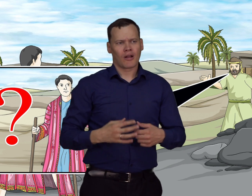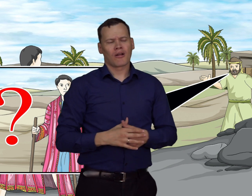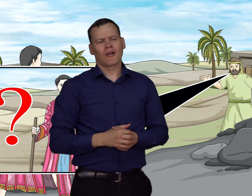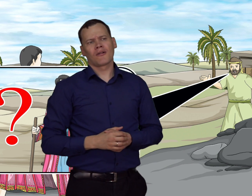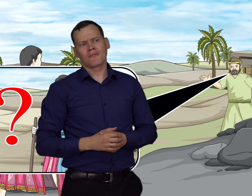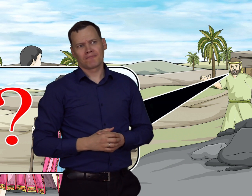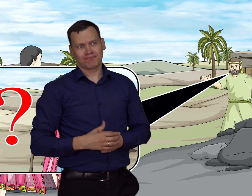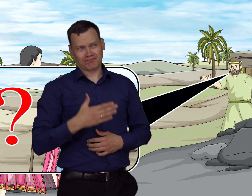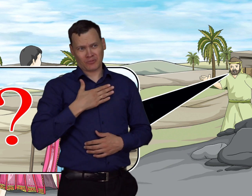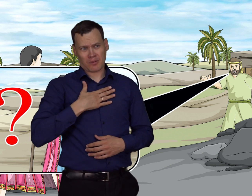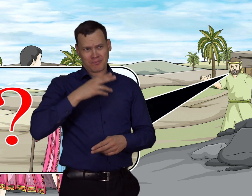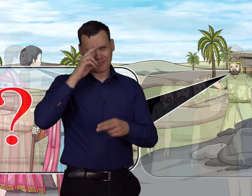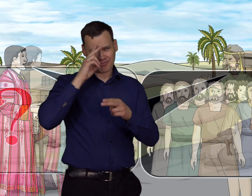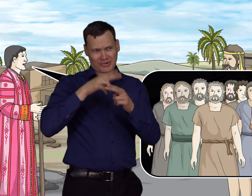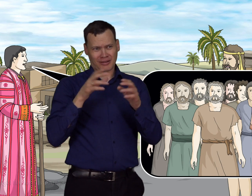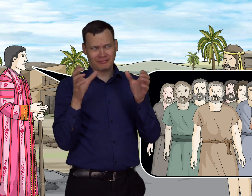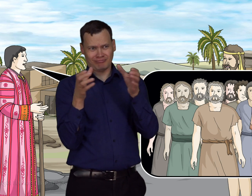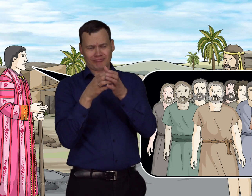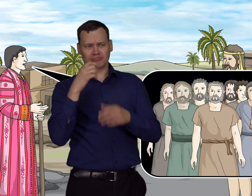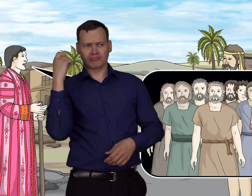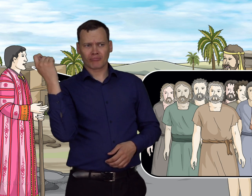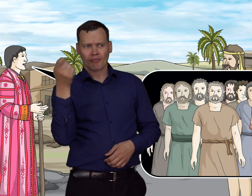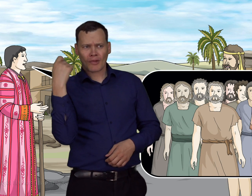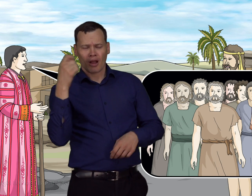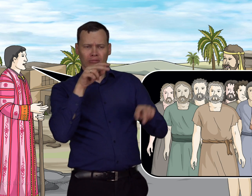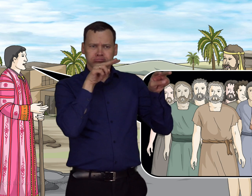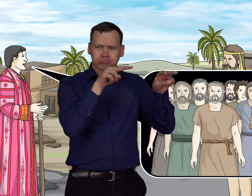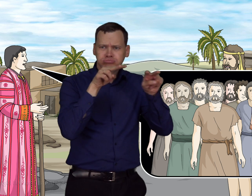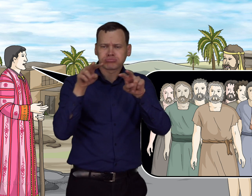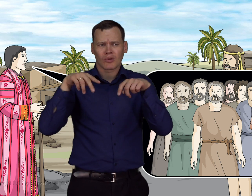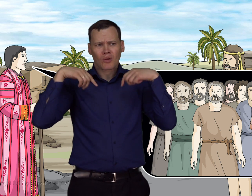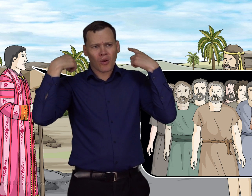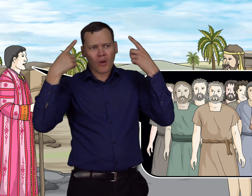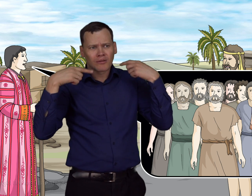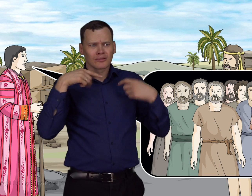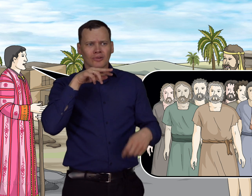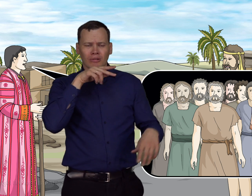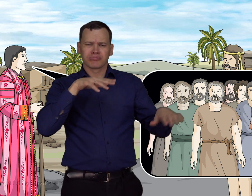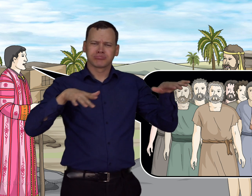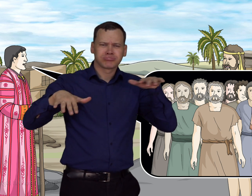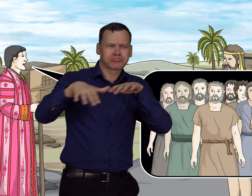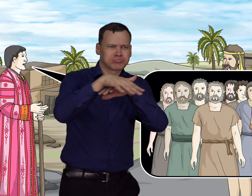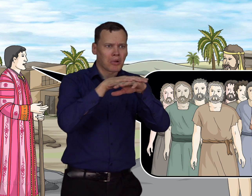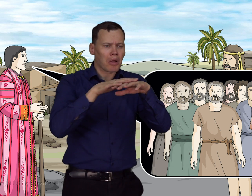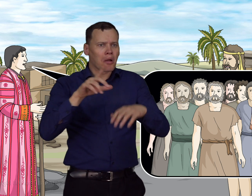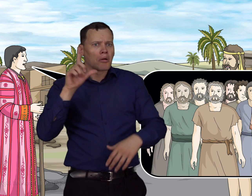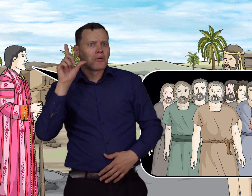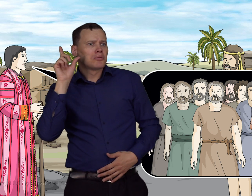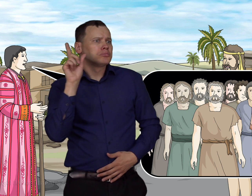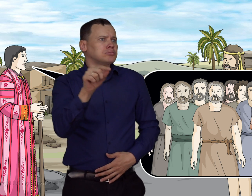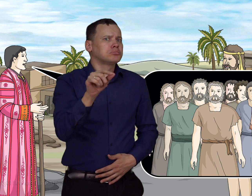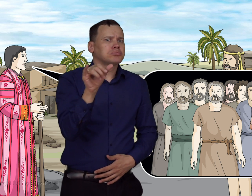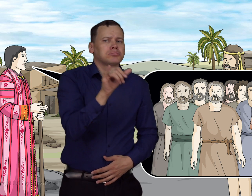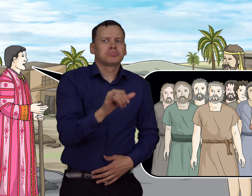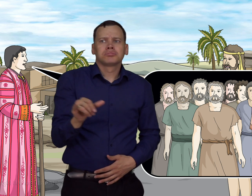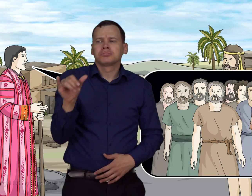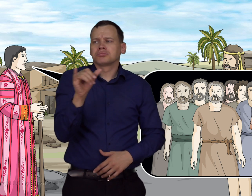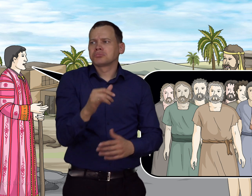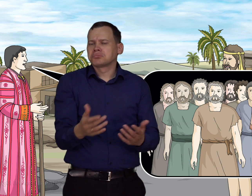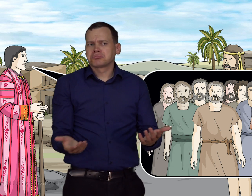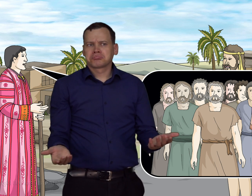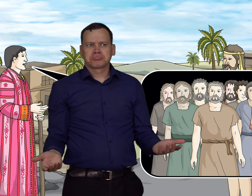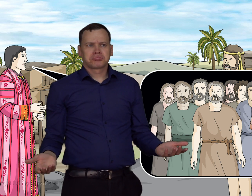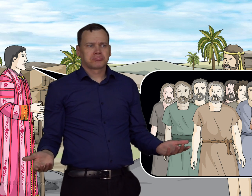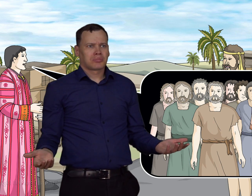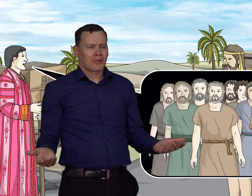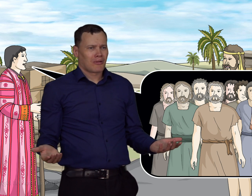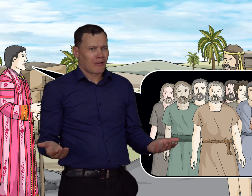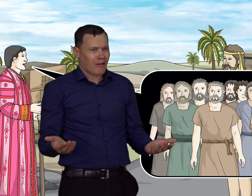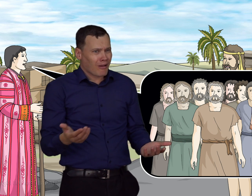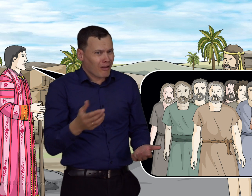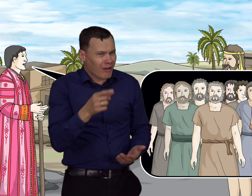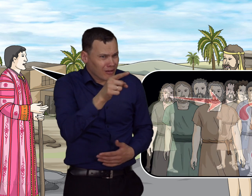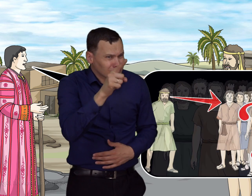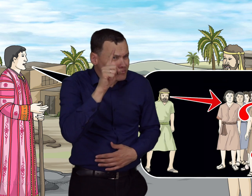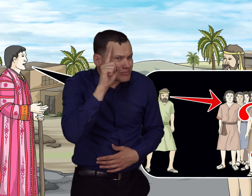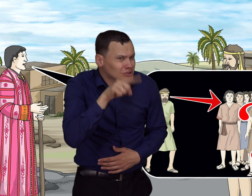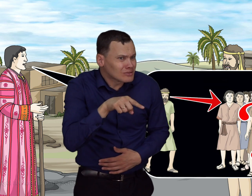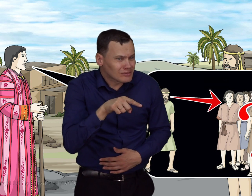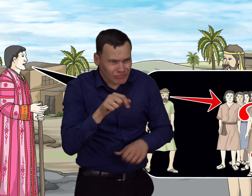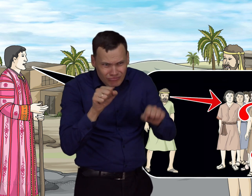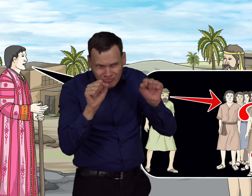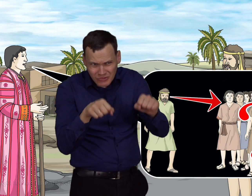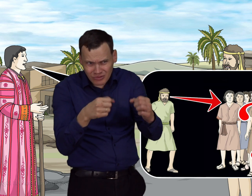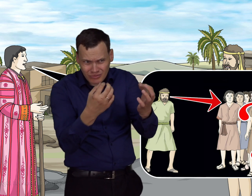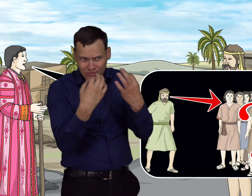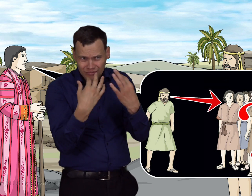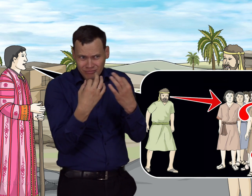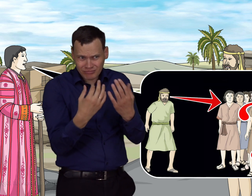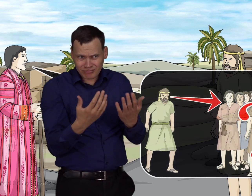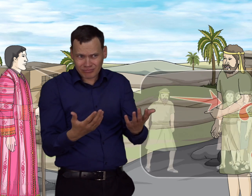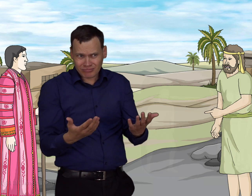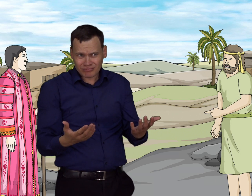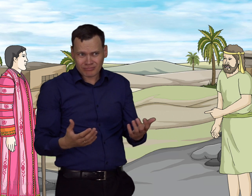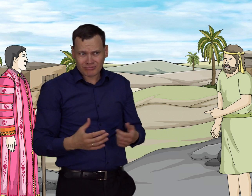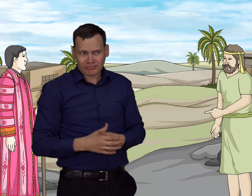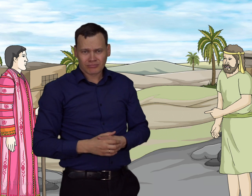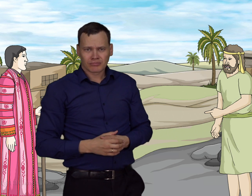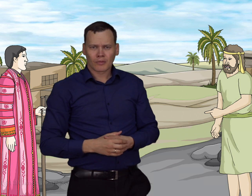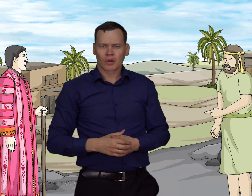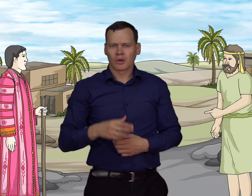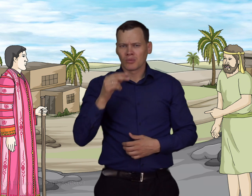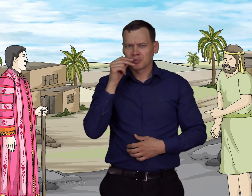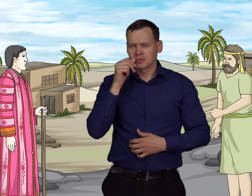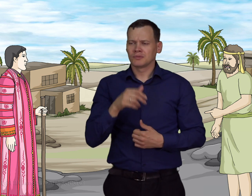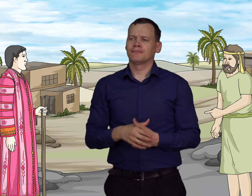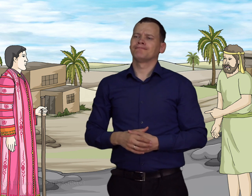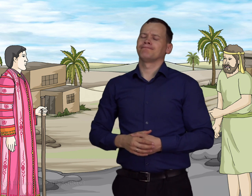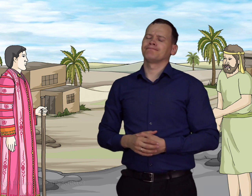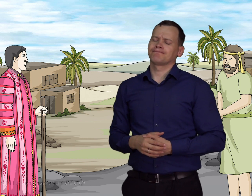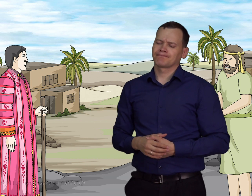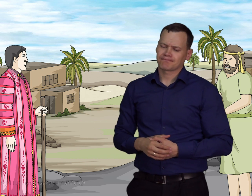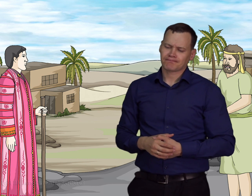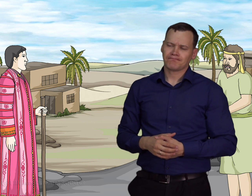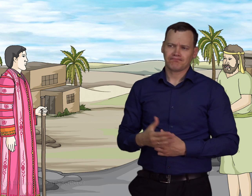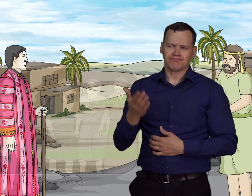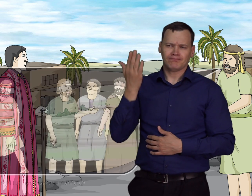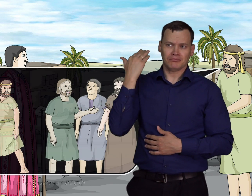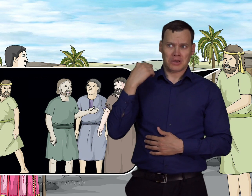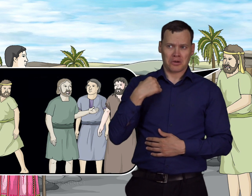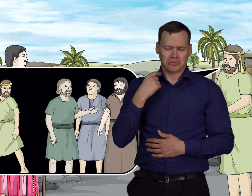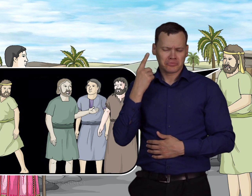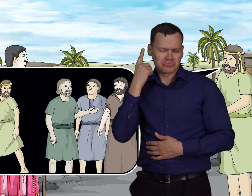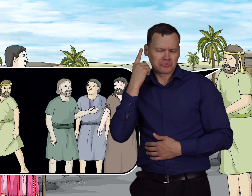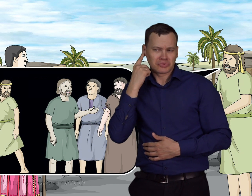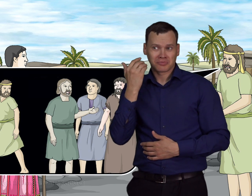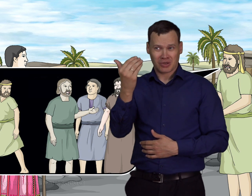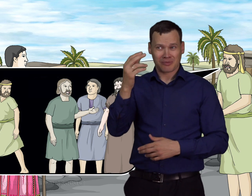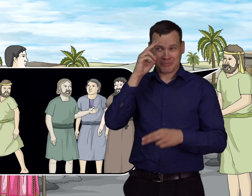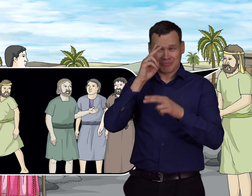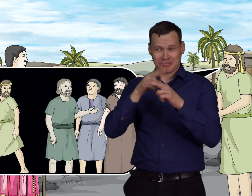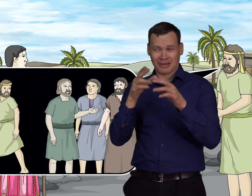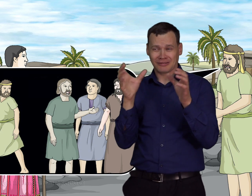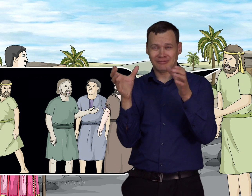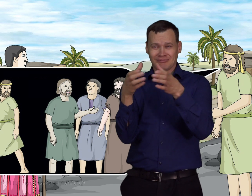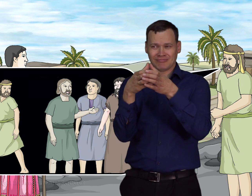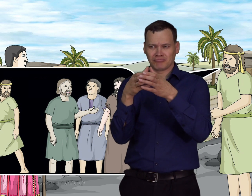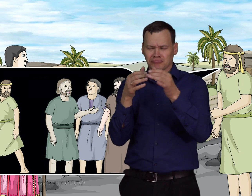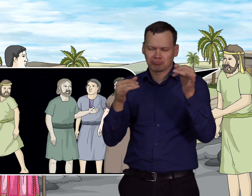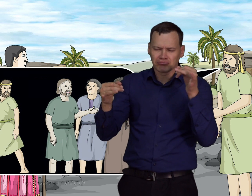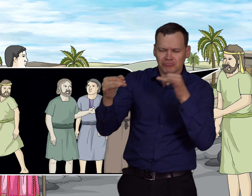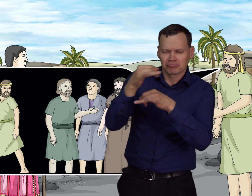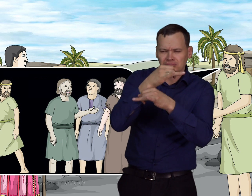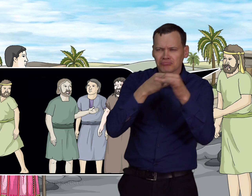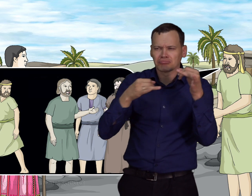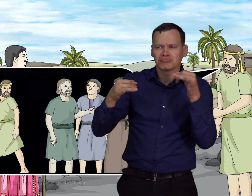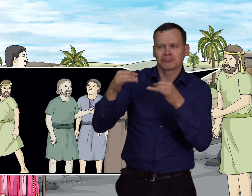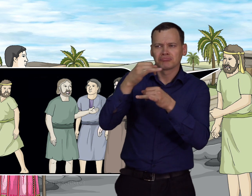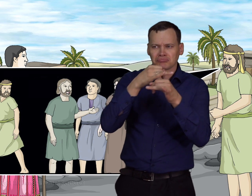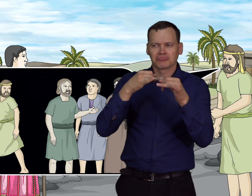“I am looking for my brothers,” Joseph replied. “Can you please tell me where they are pasturing their flocks?” “They have moved on from here,” the man answered.